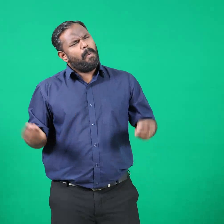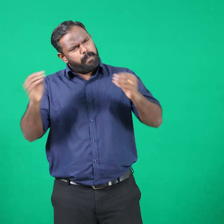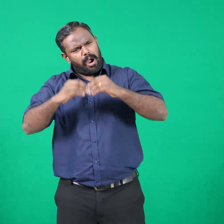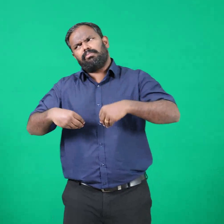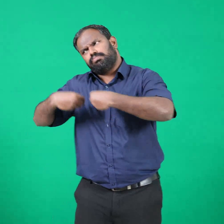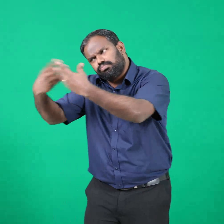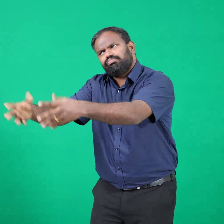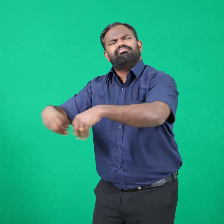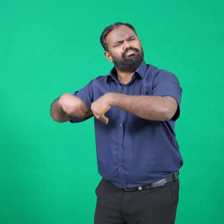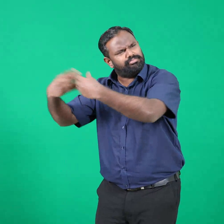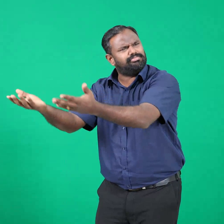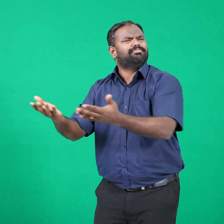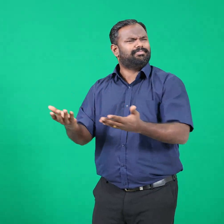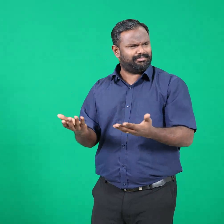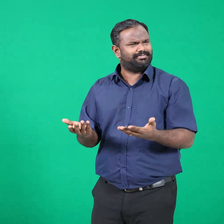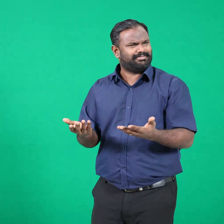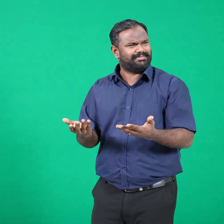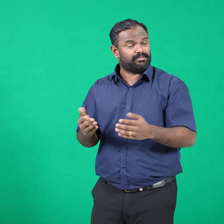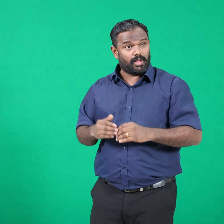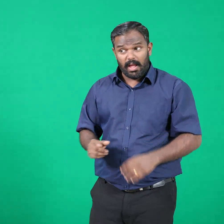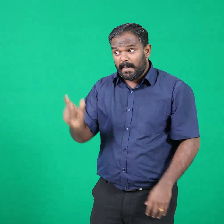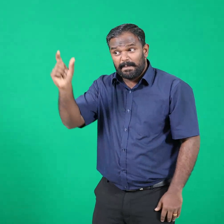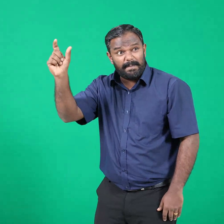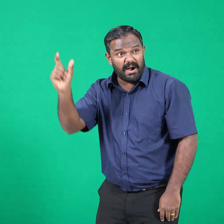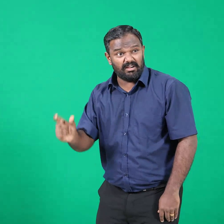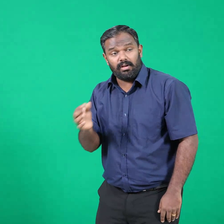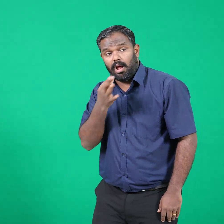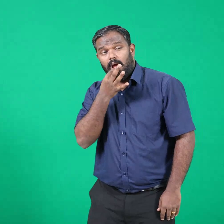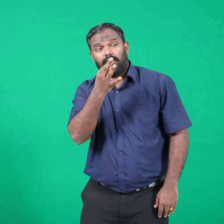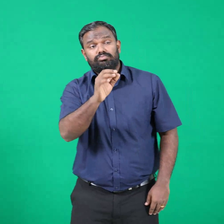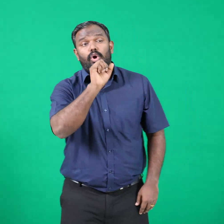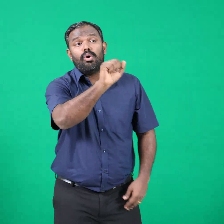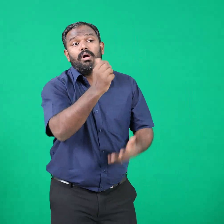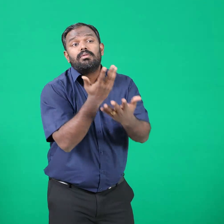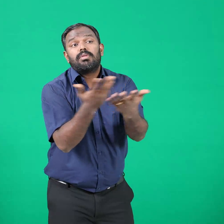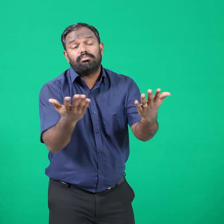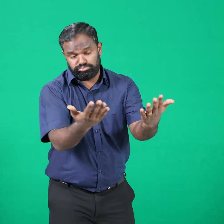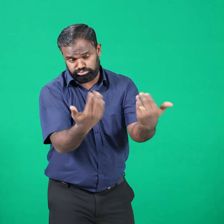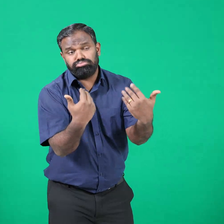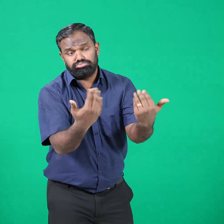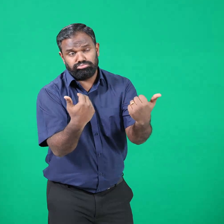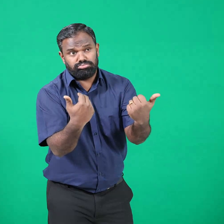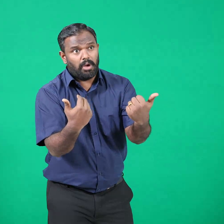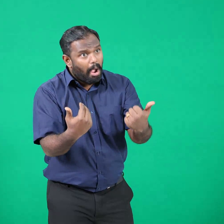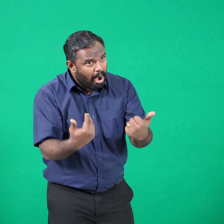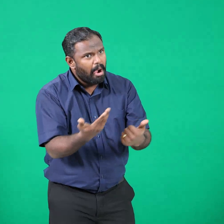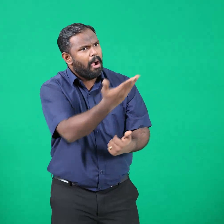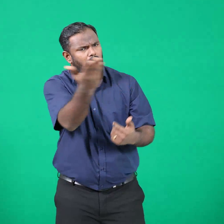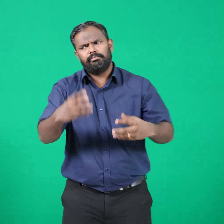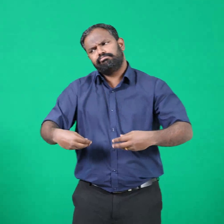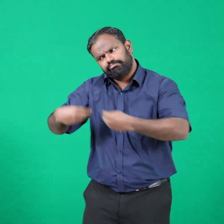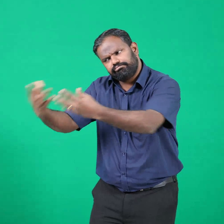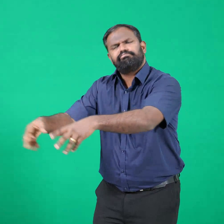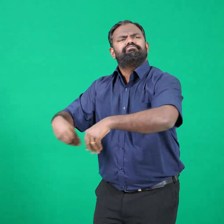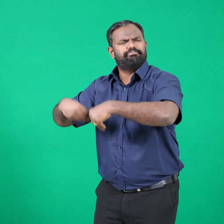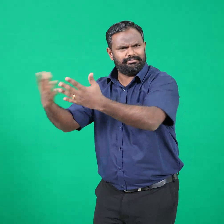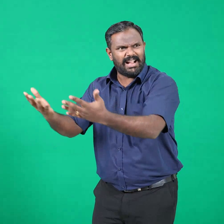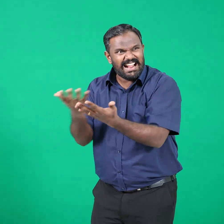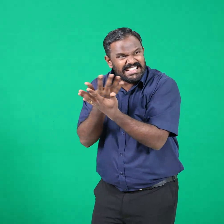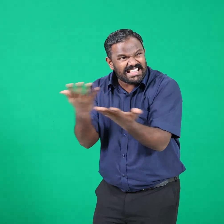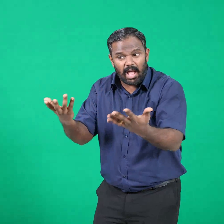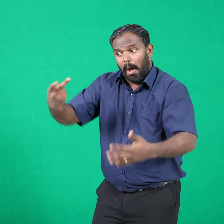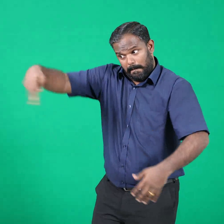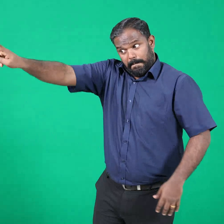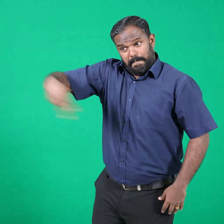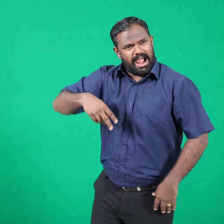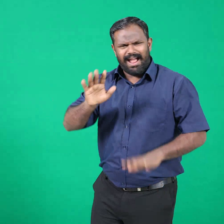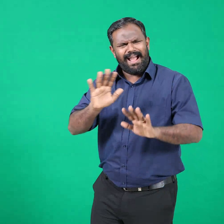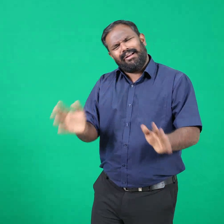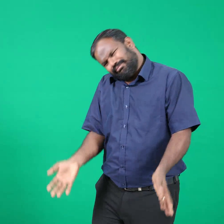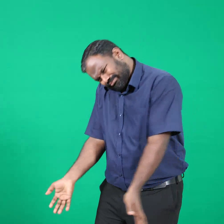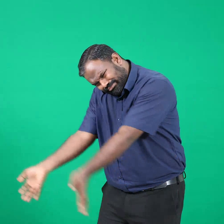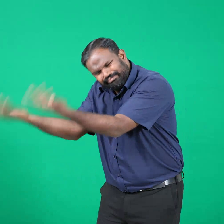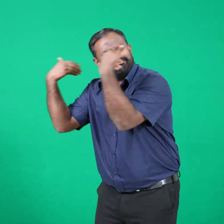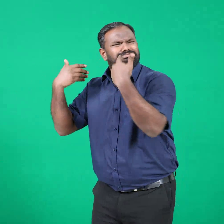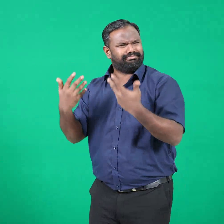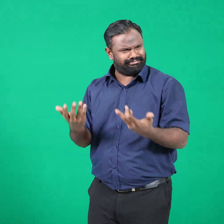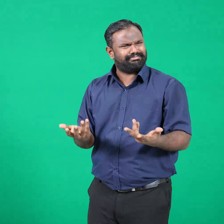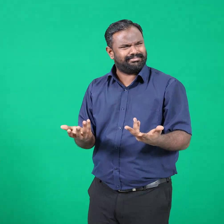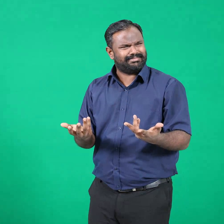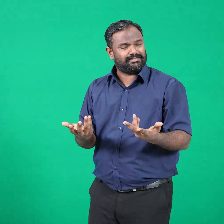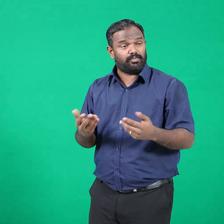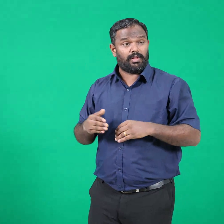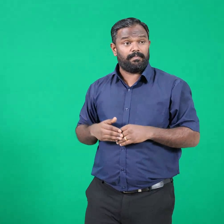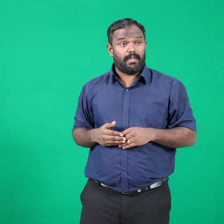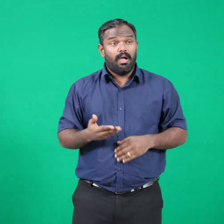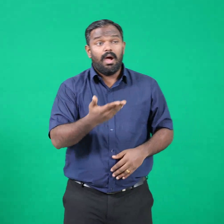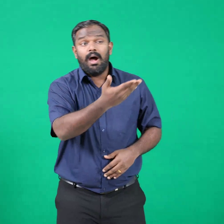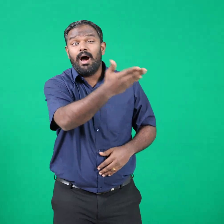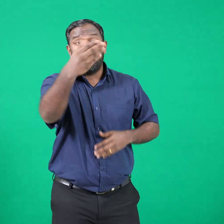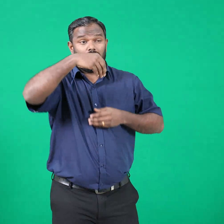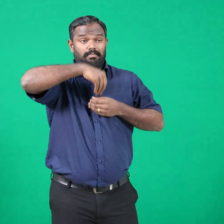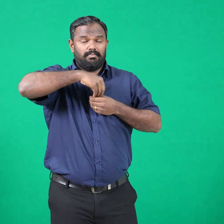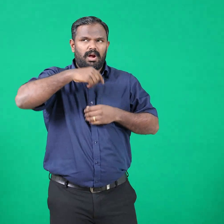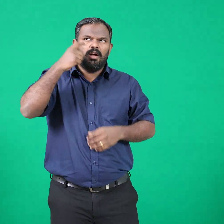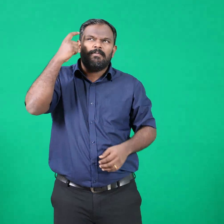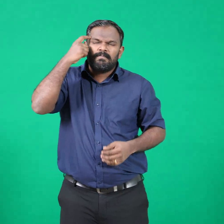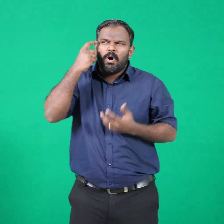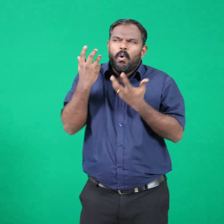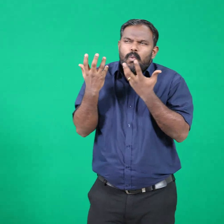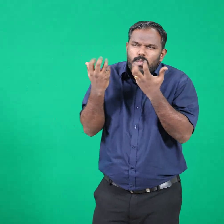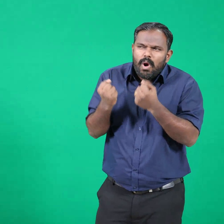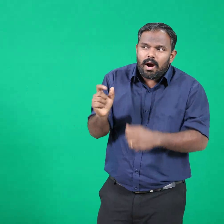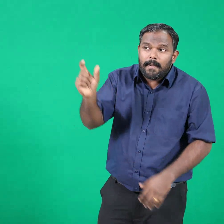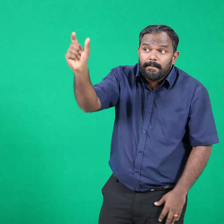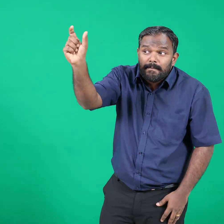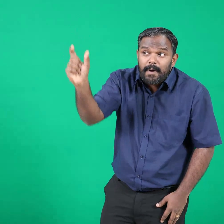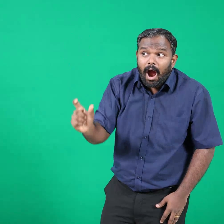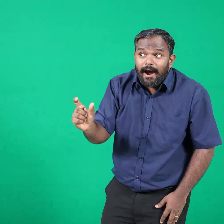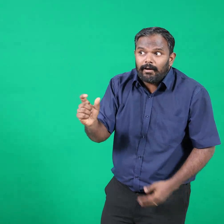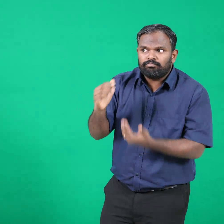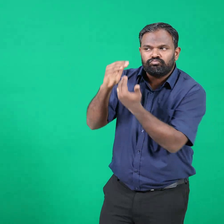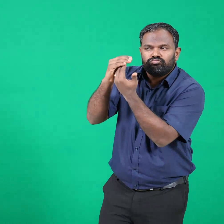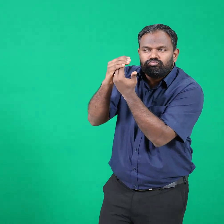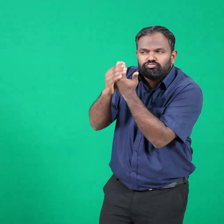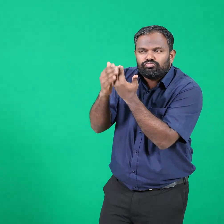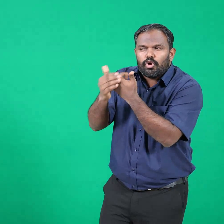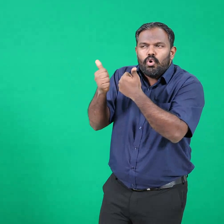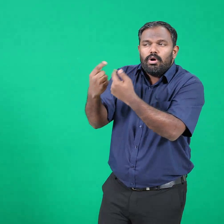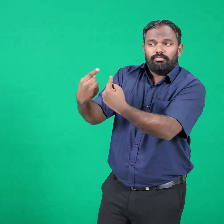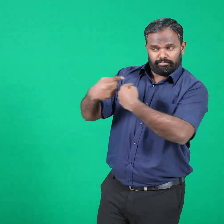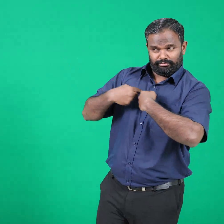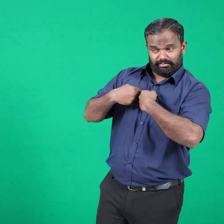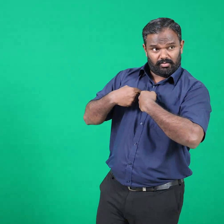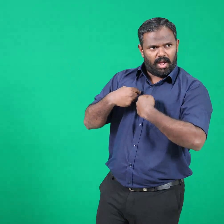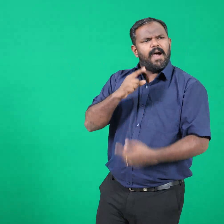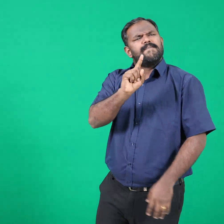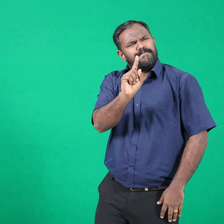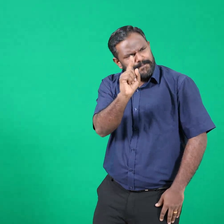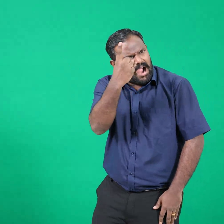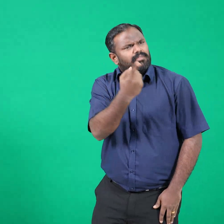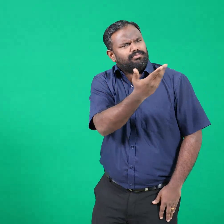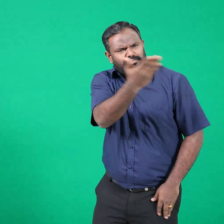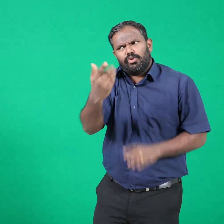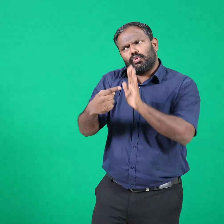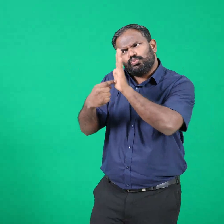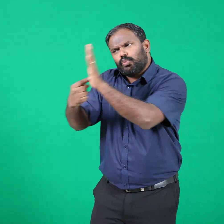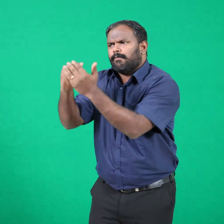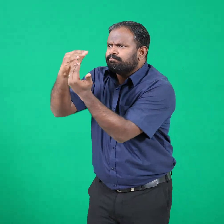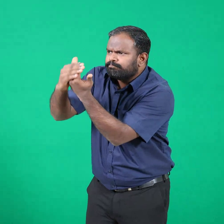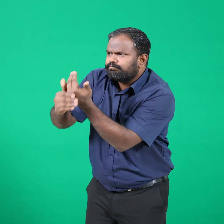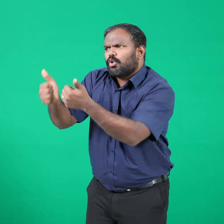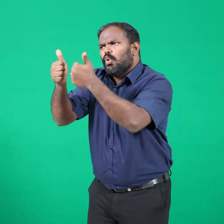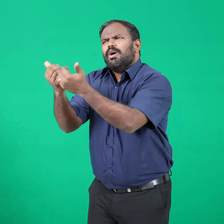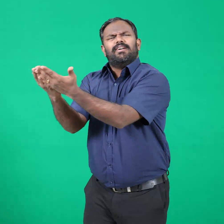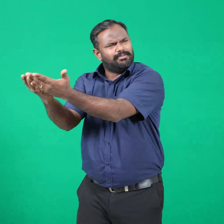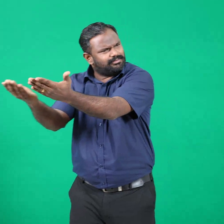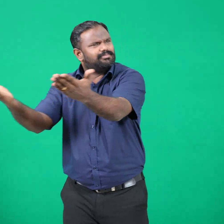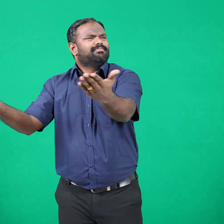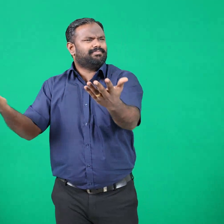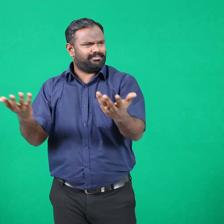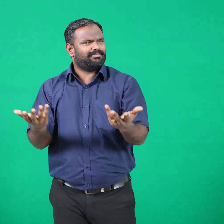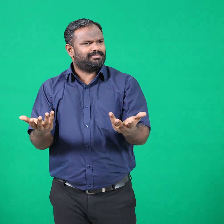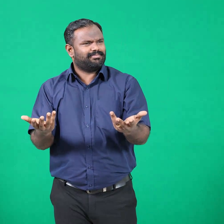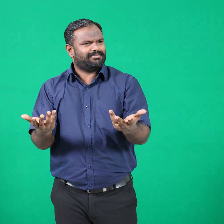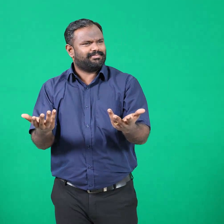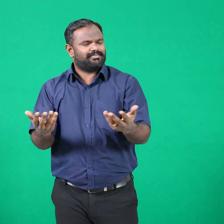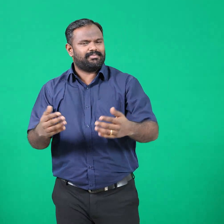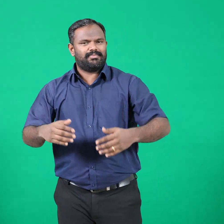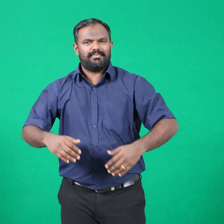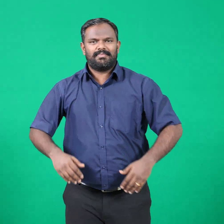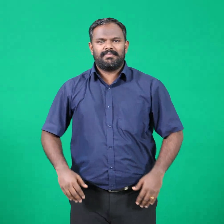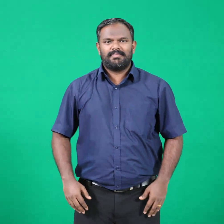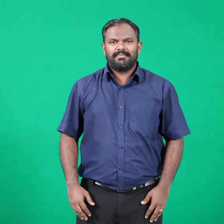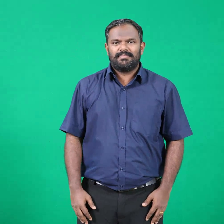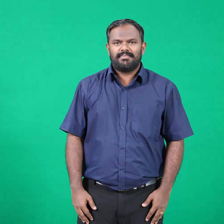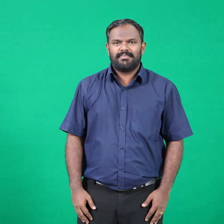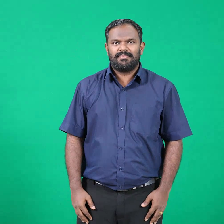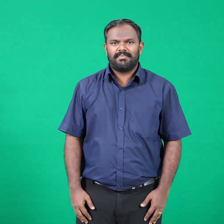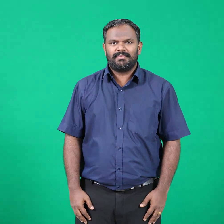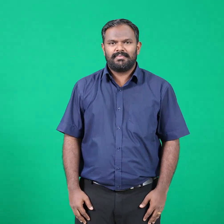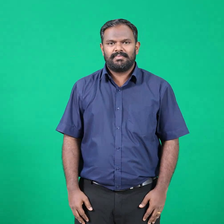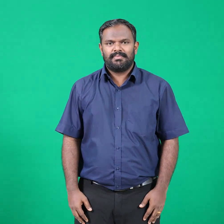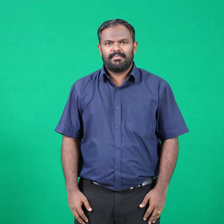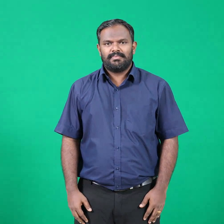Give to everyone who asks you, and if anyone takes what is yours, do not demand it back. Do to others as you would have them do to you.